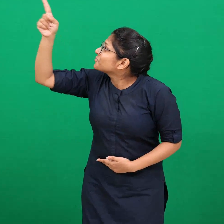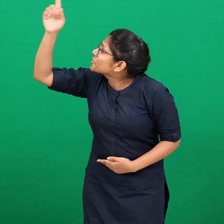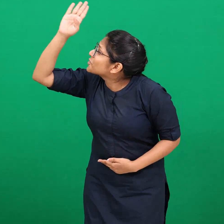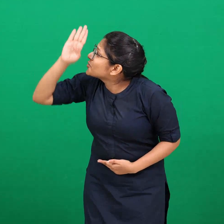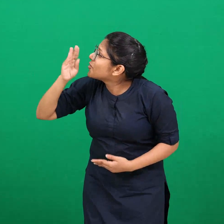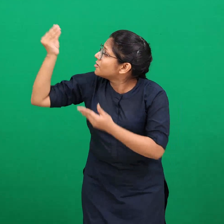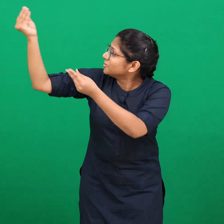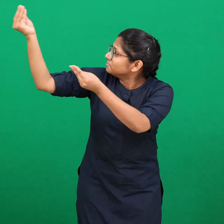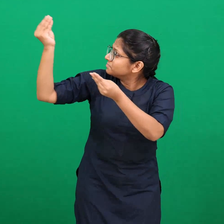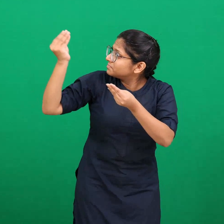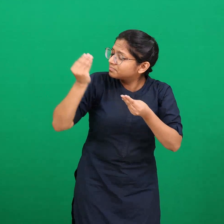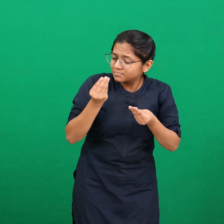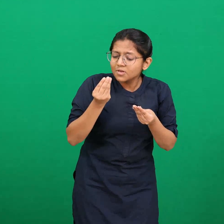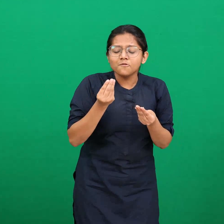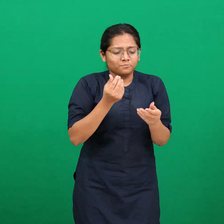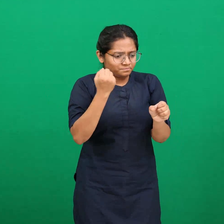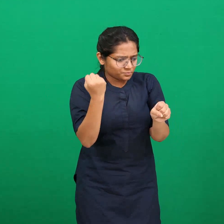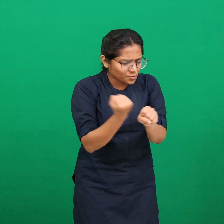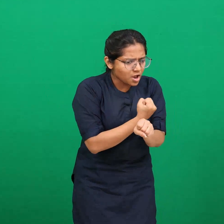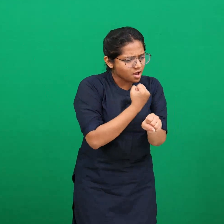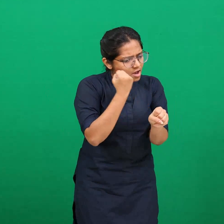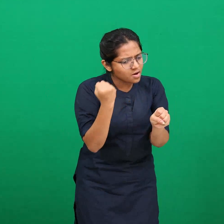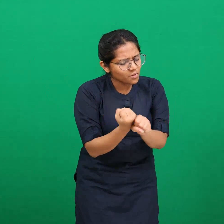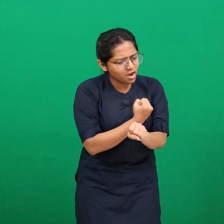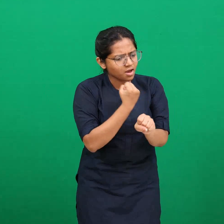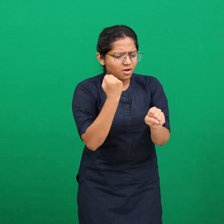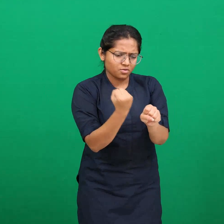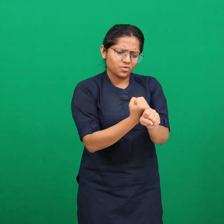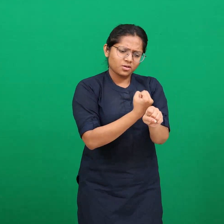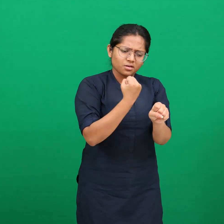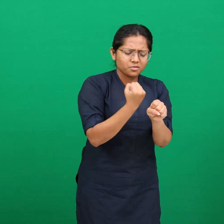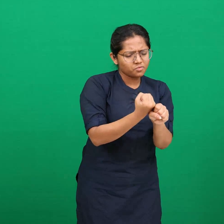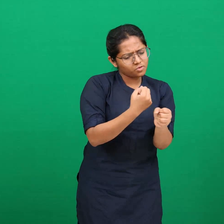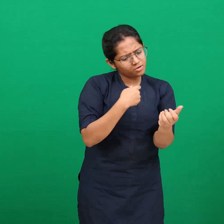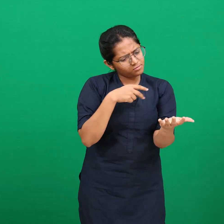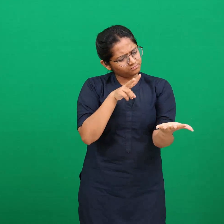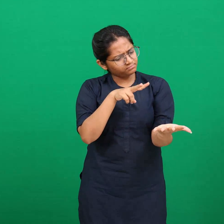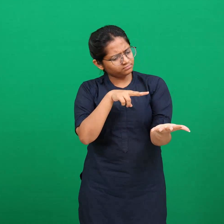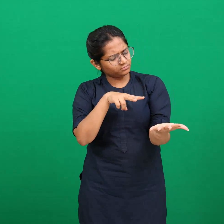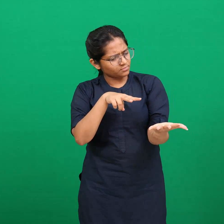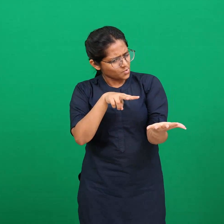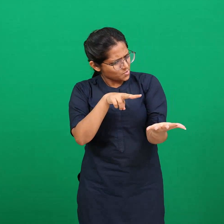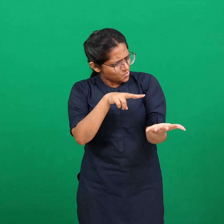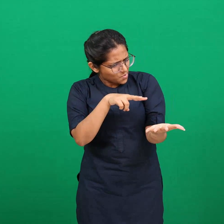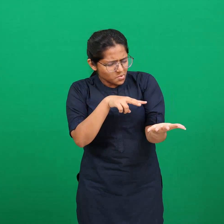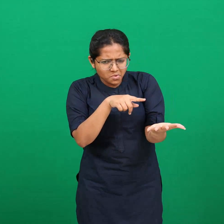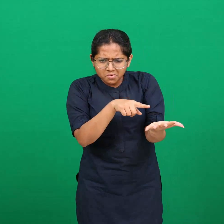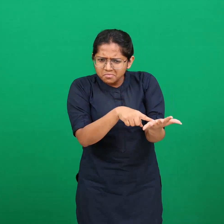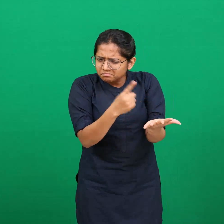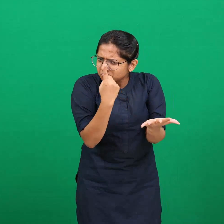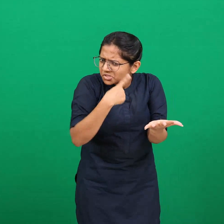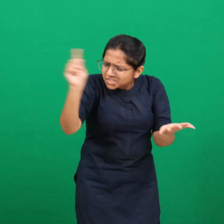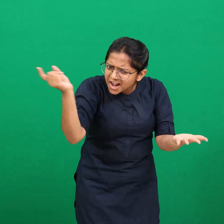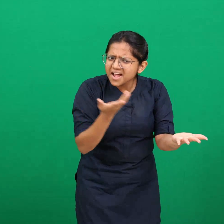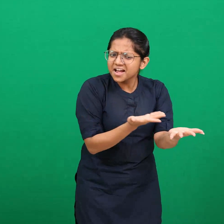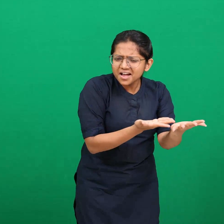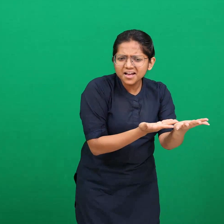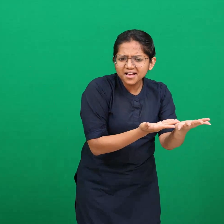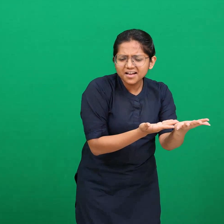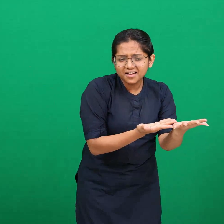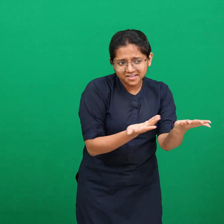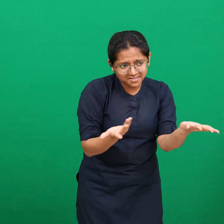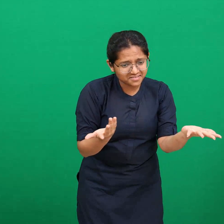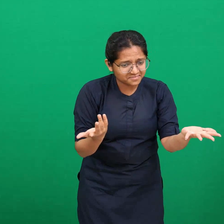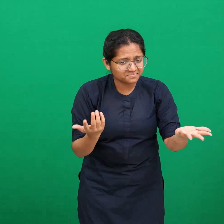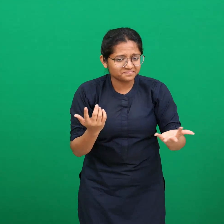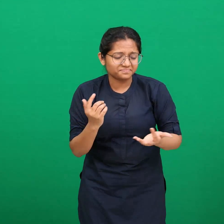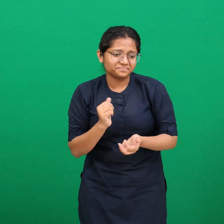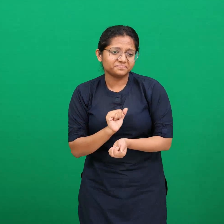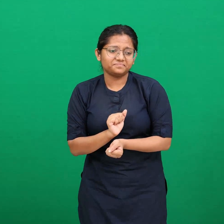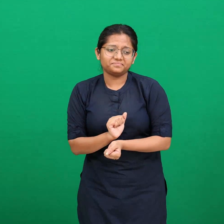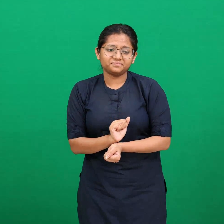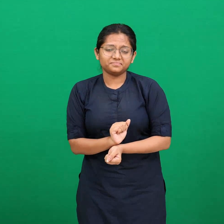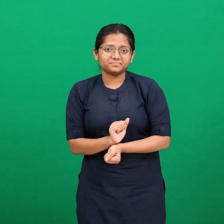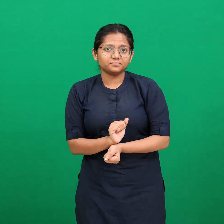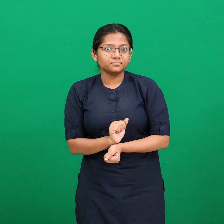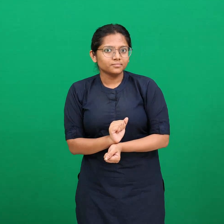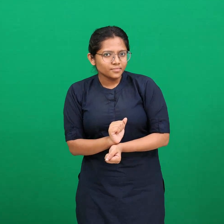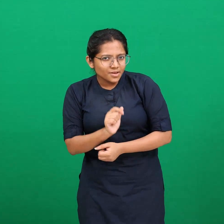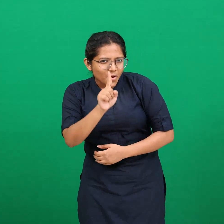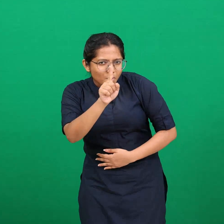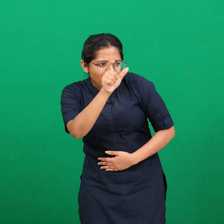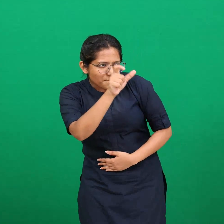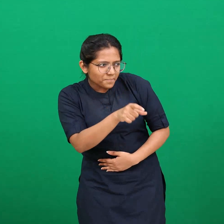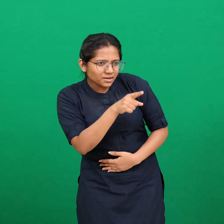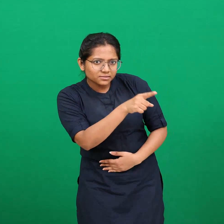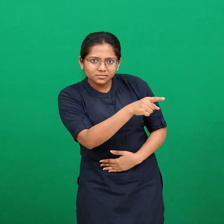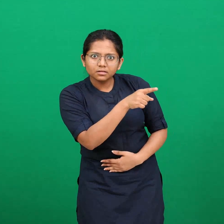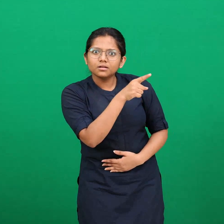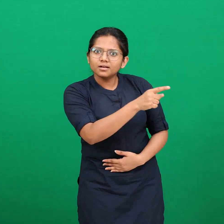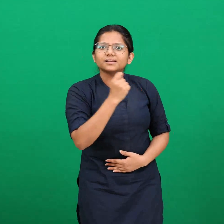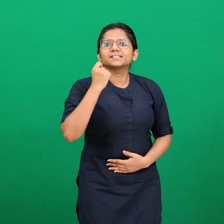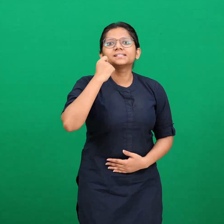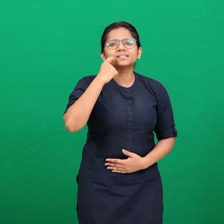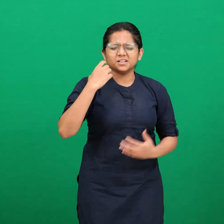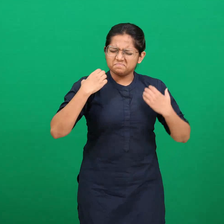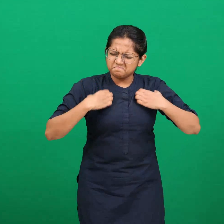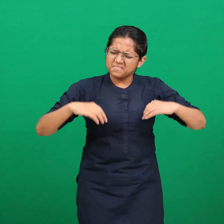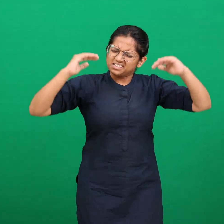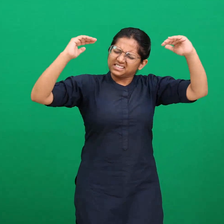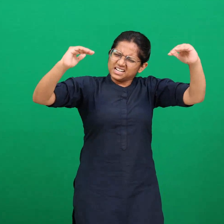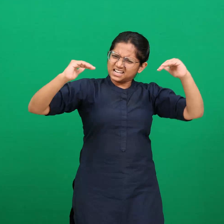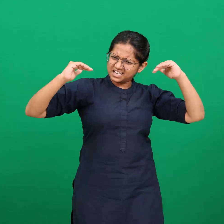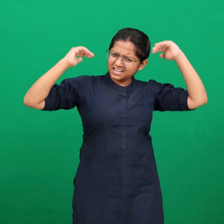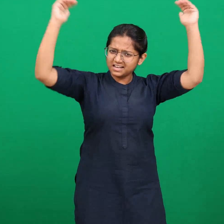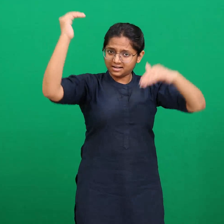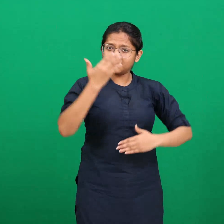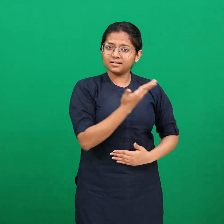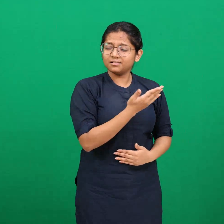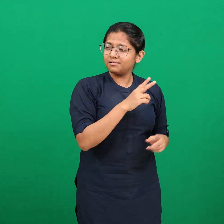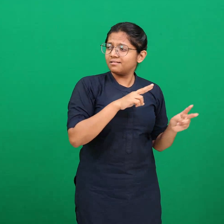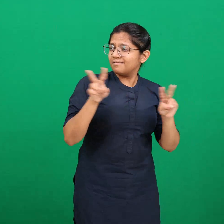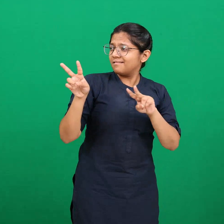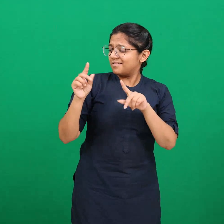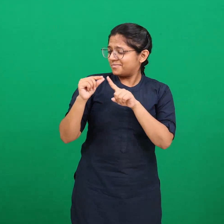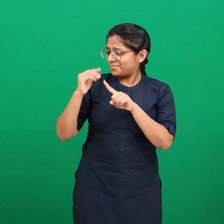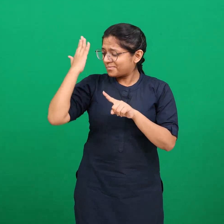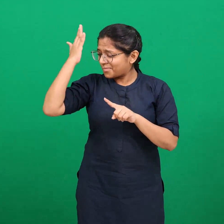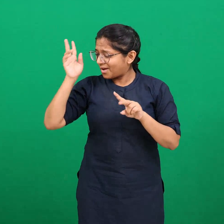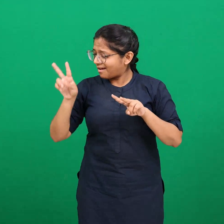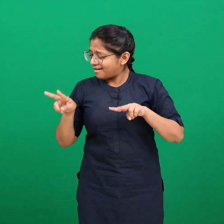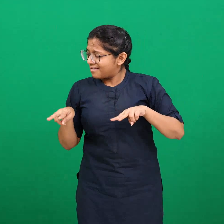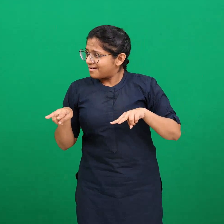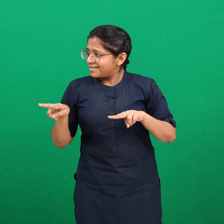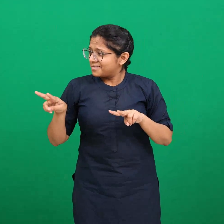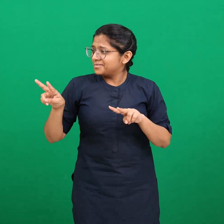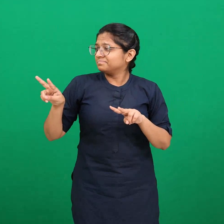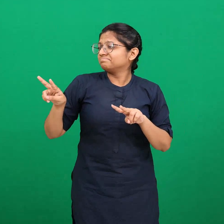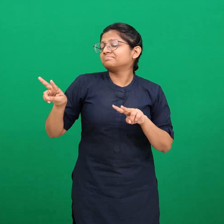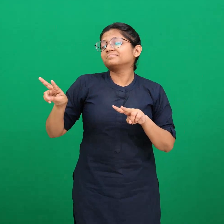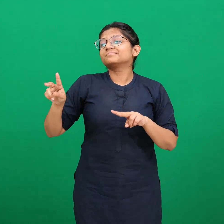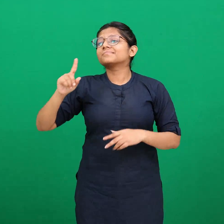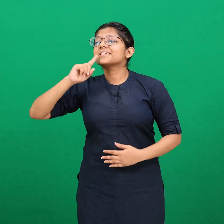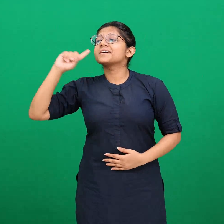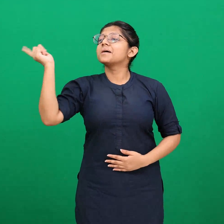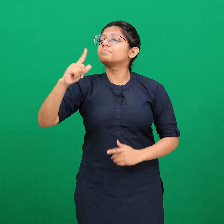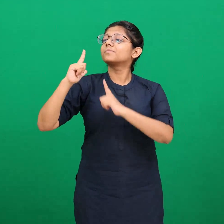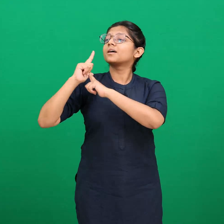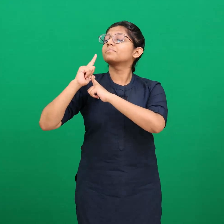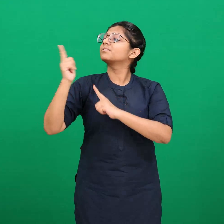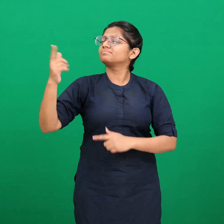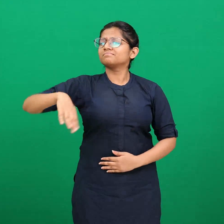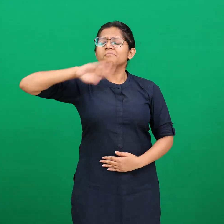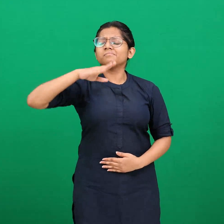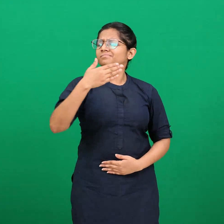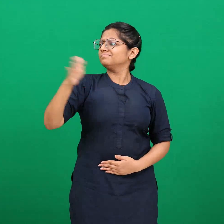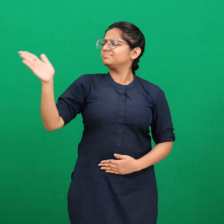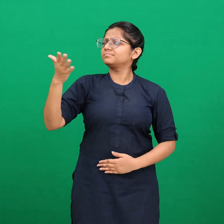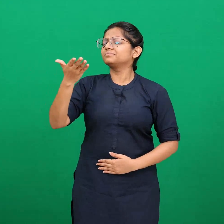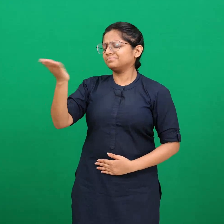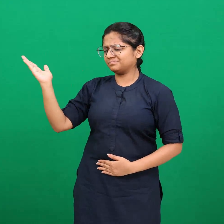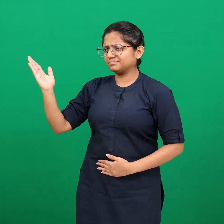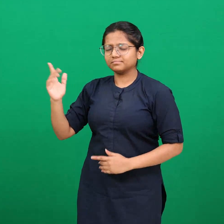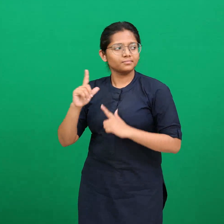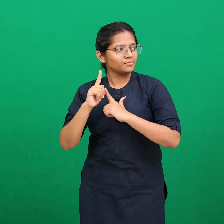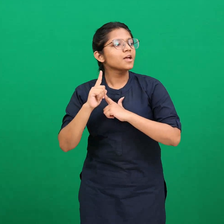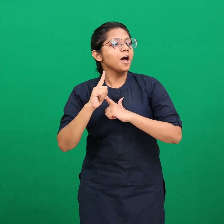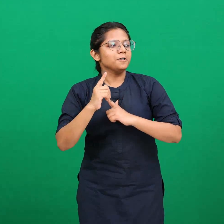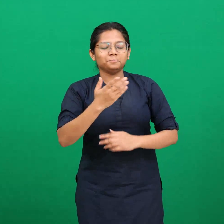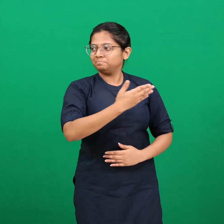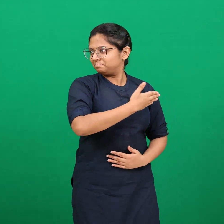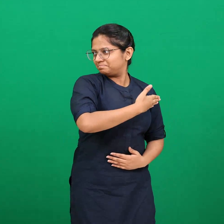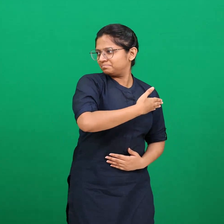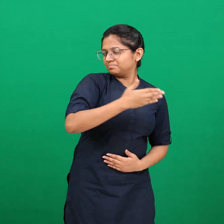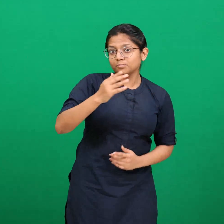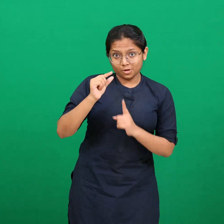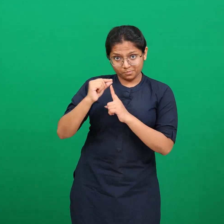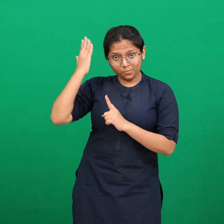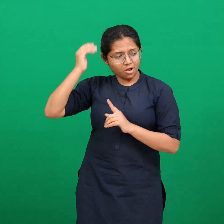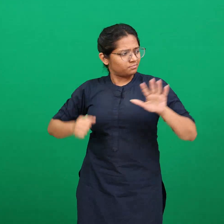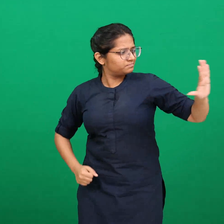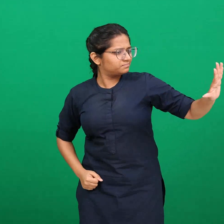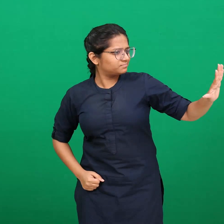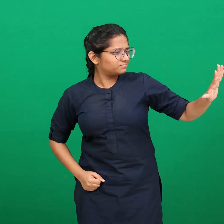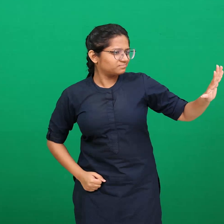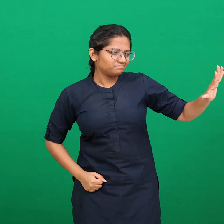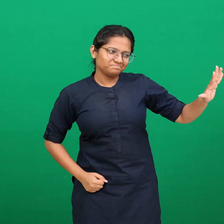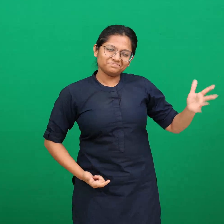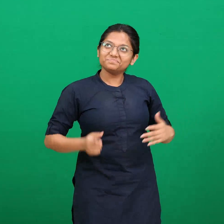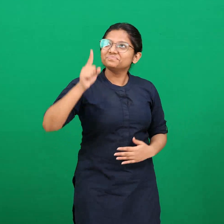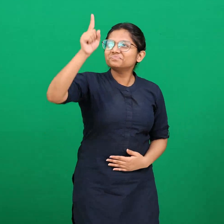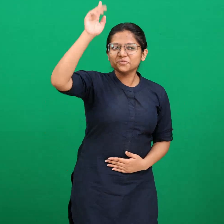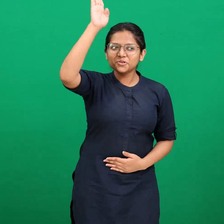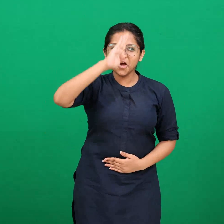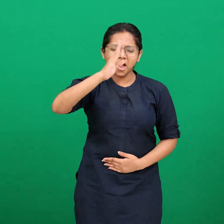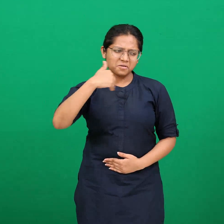At this, the high priest Ananias ordered those standing near Paul to strike him on the mouth.